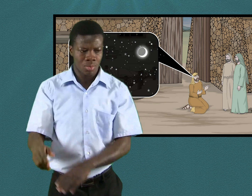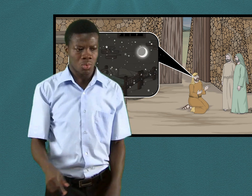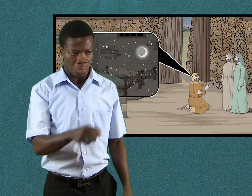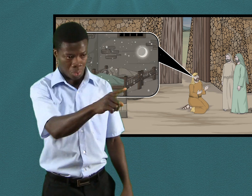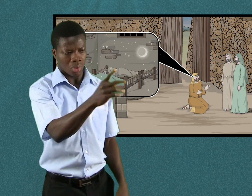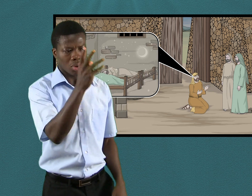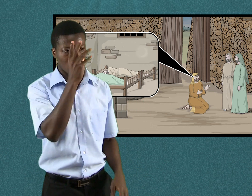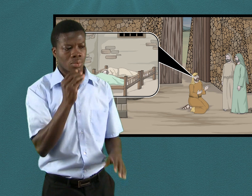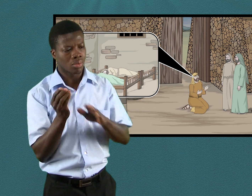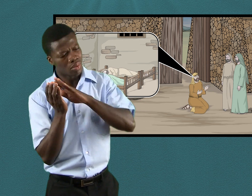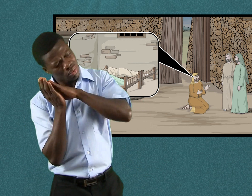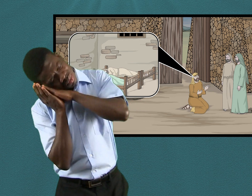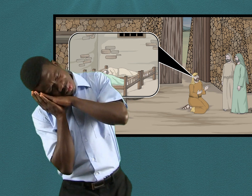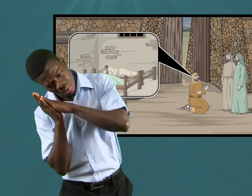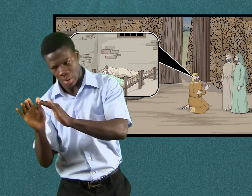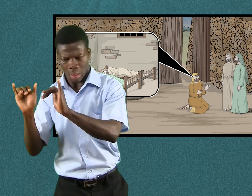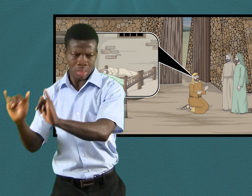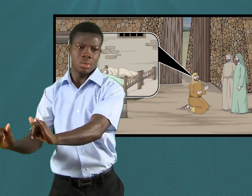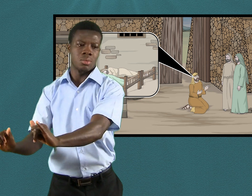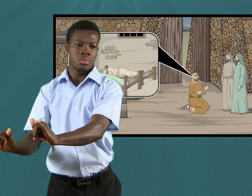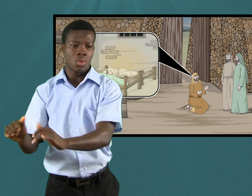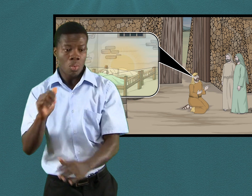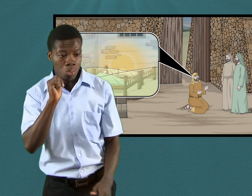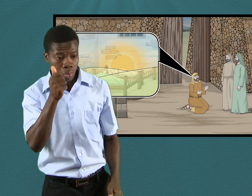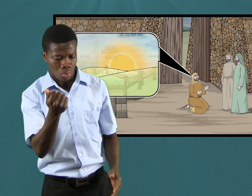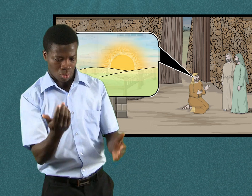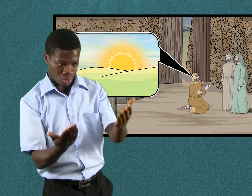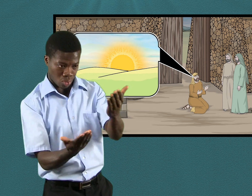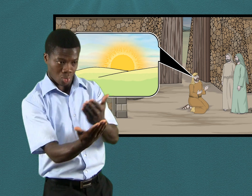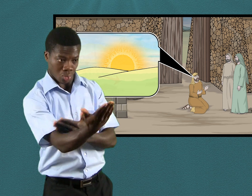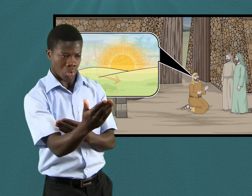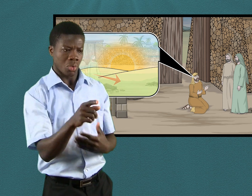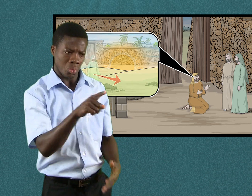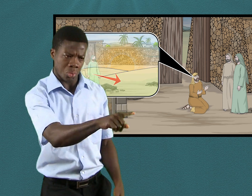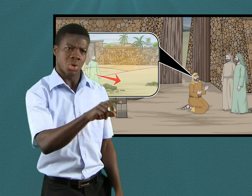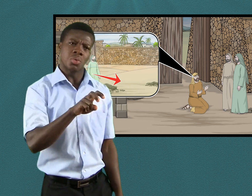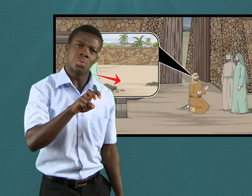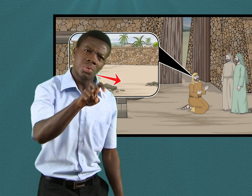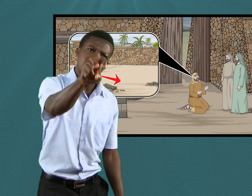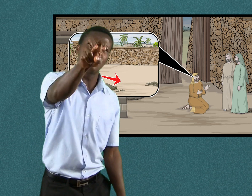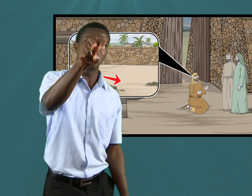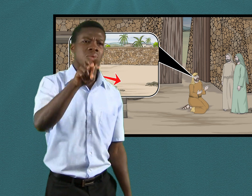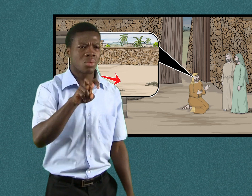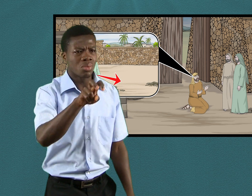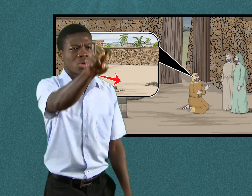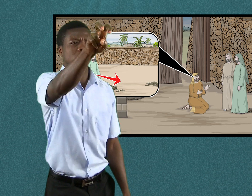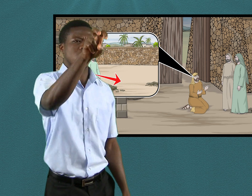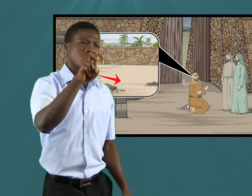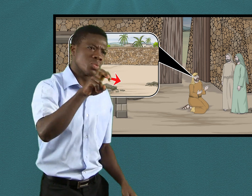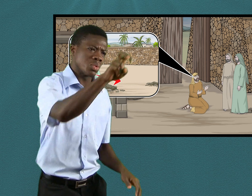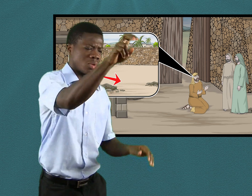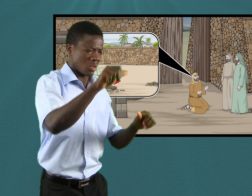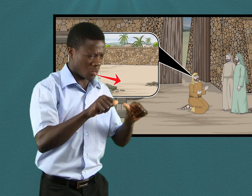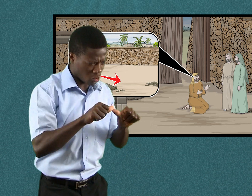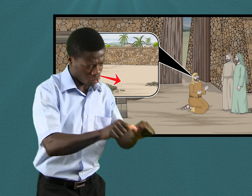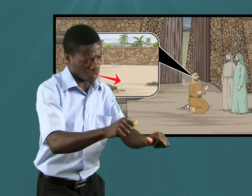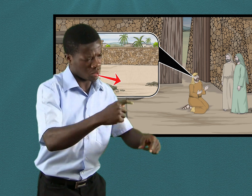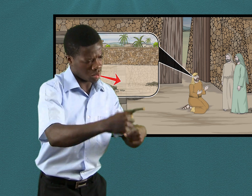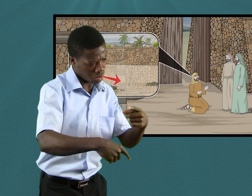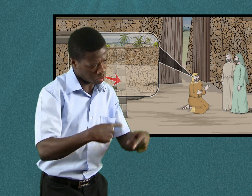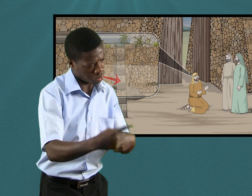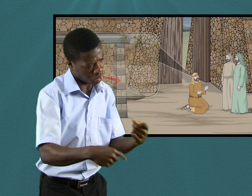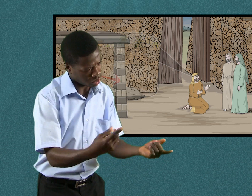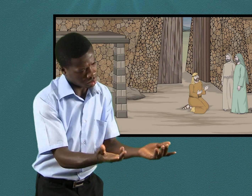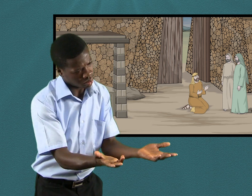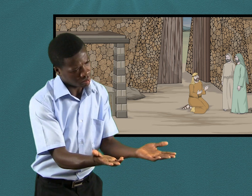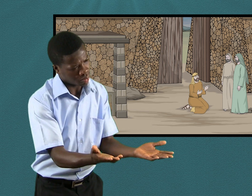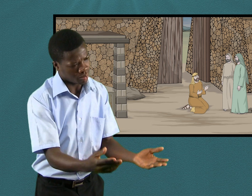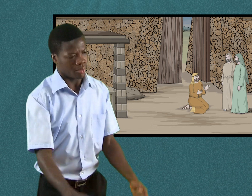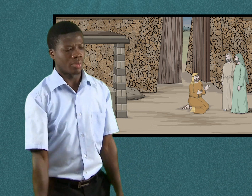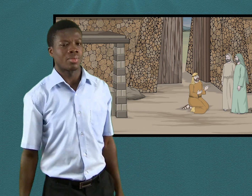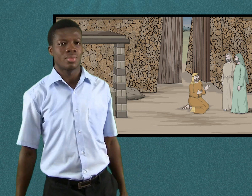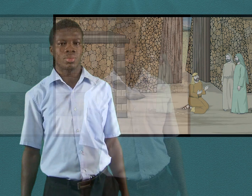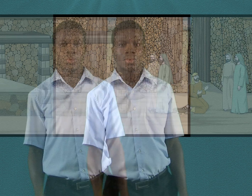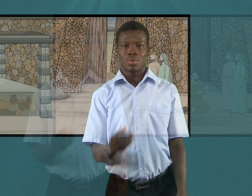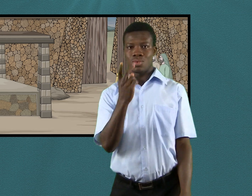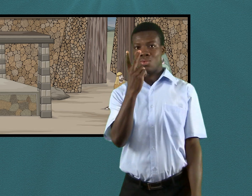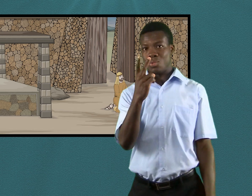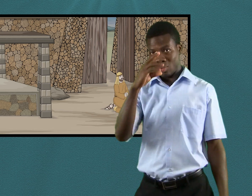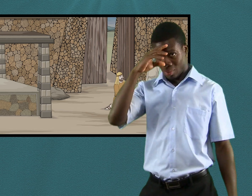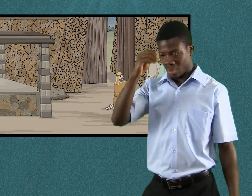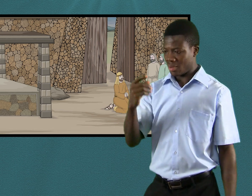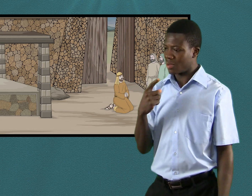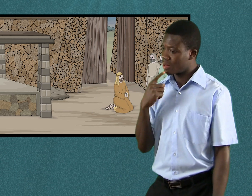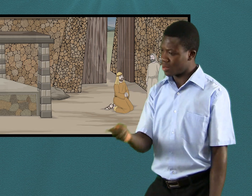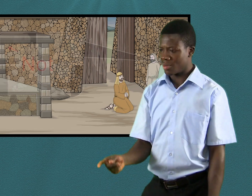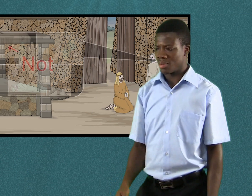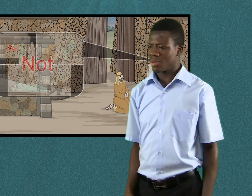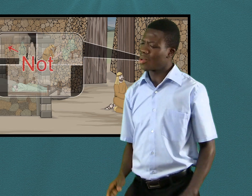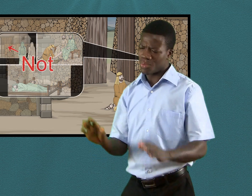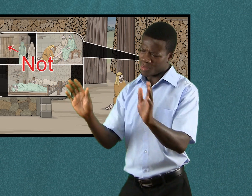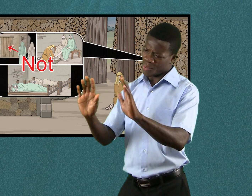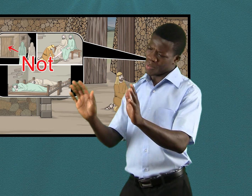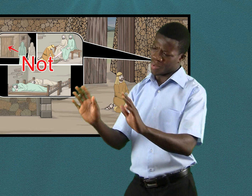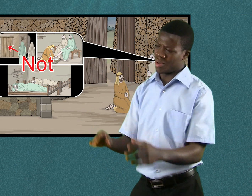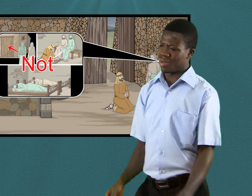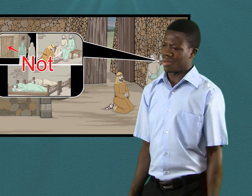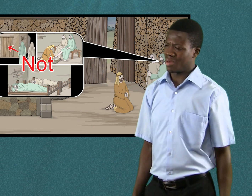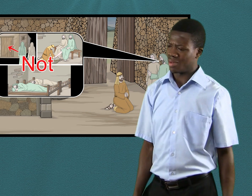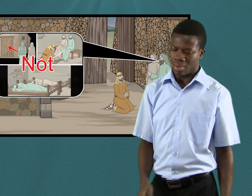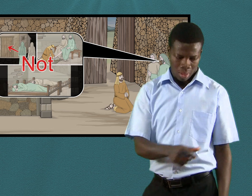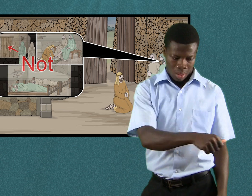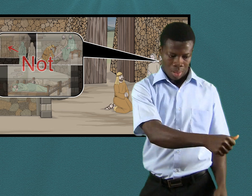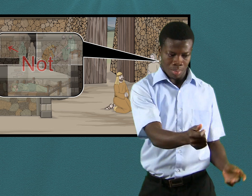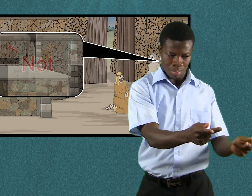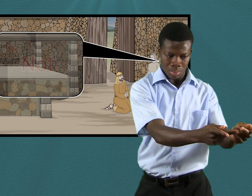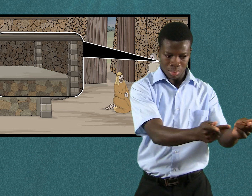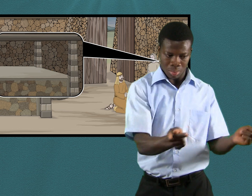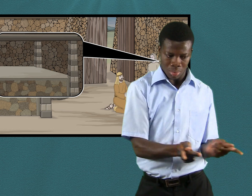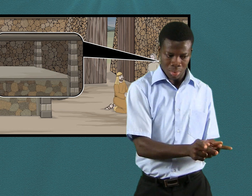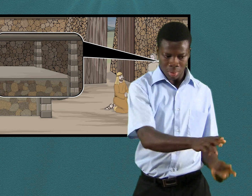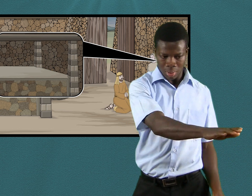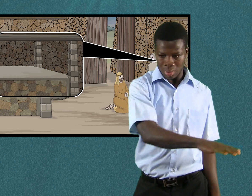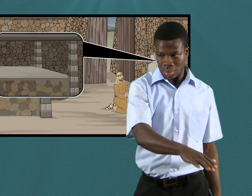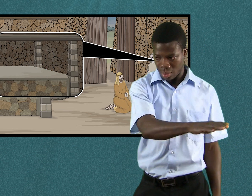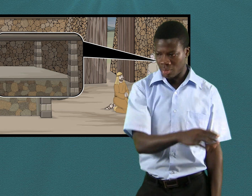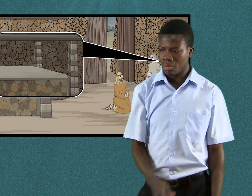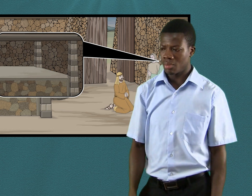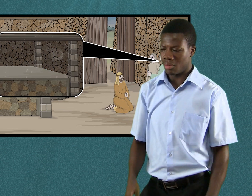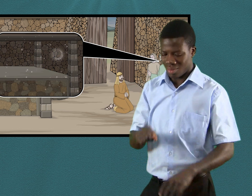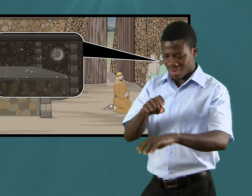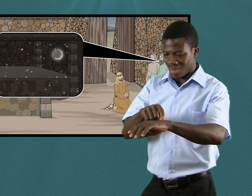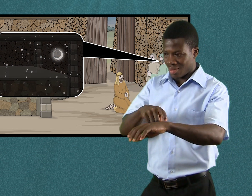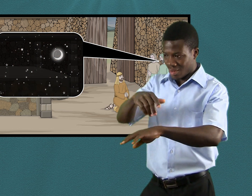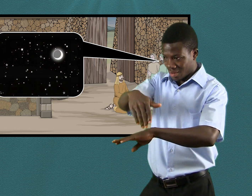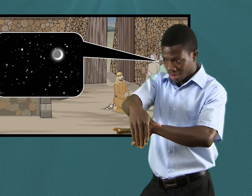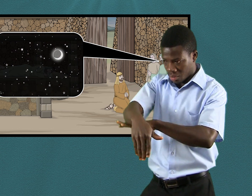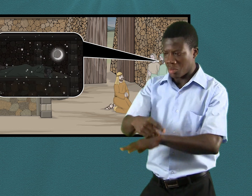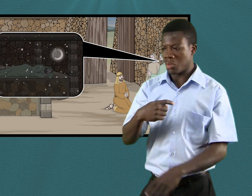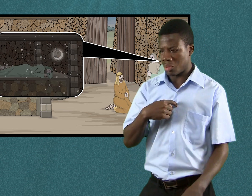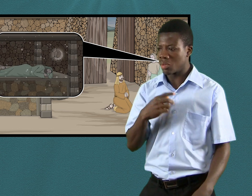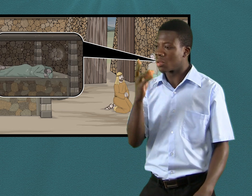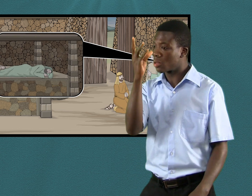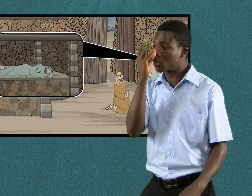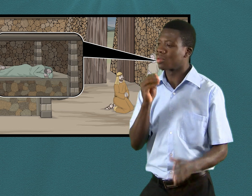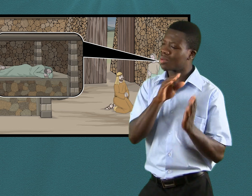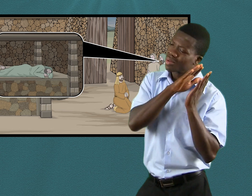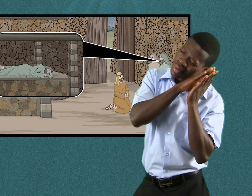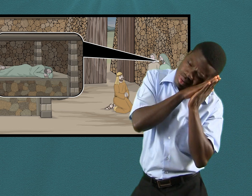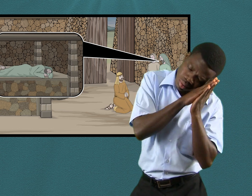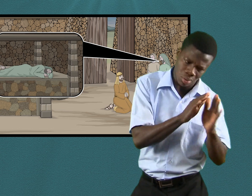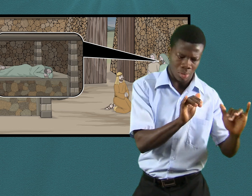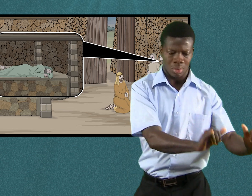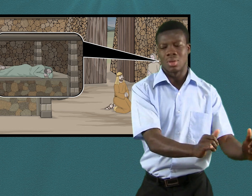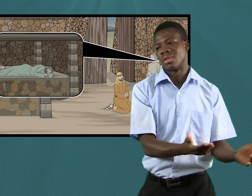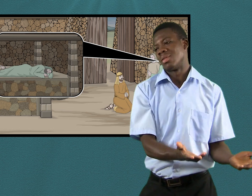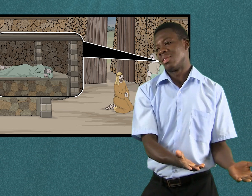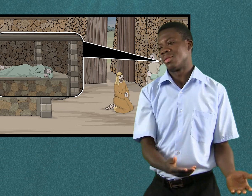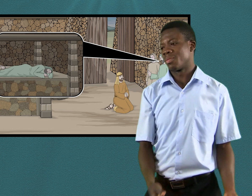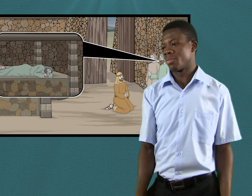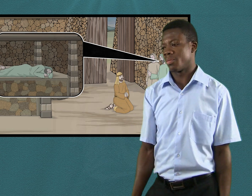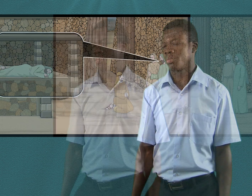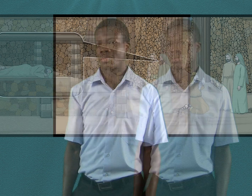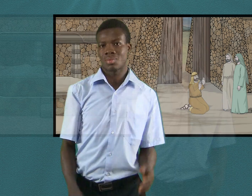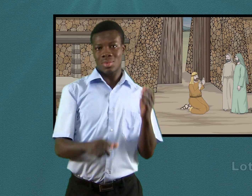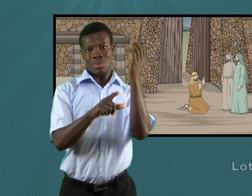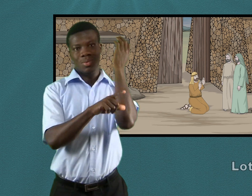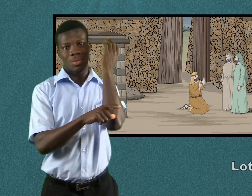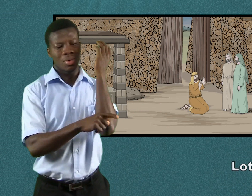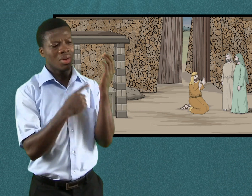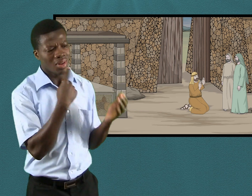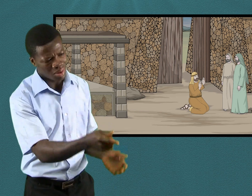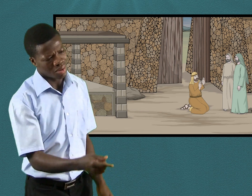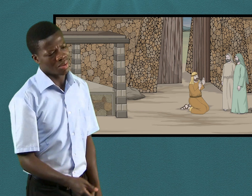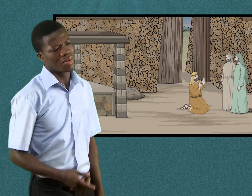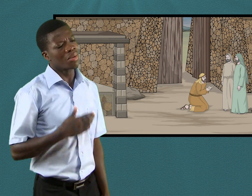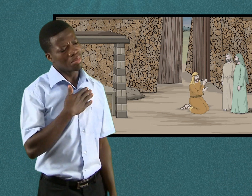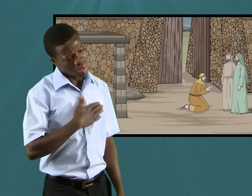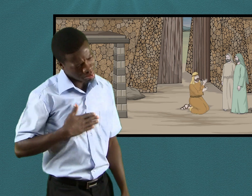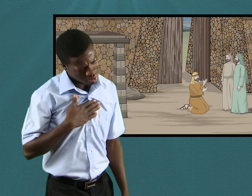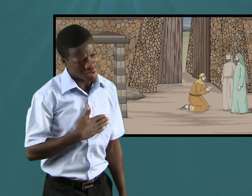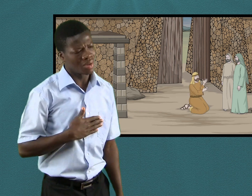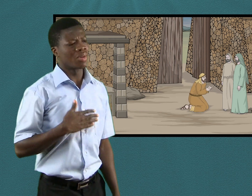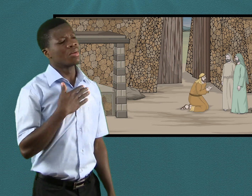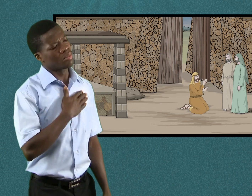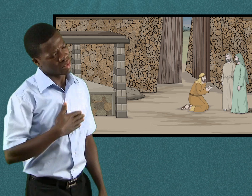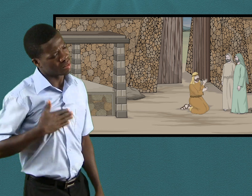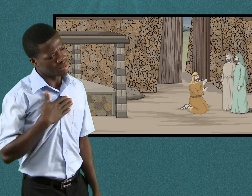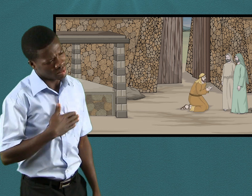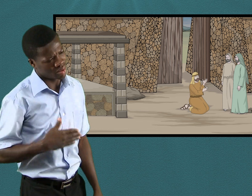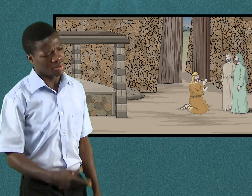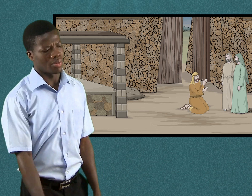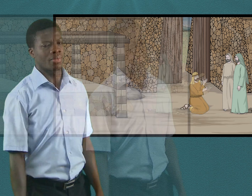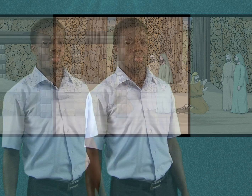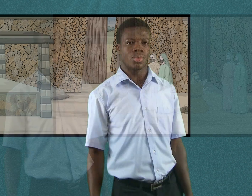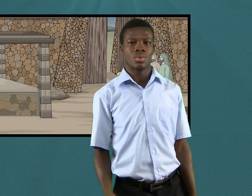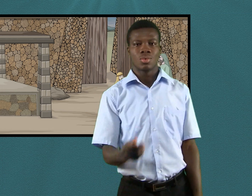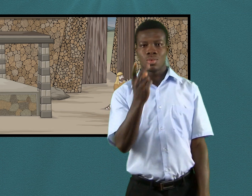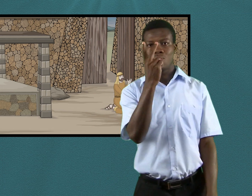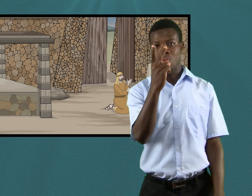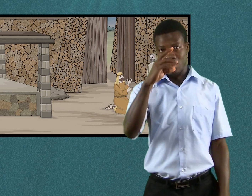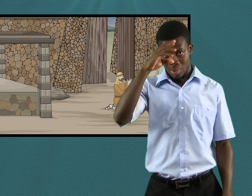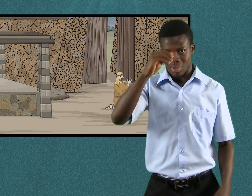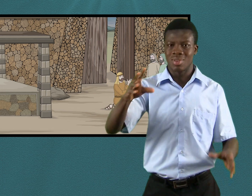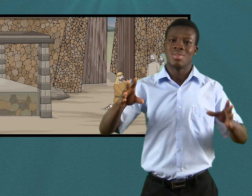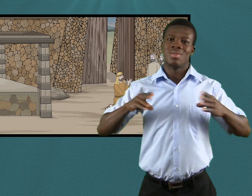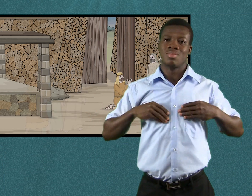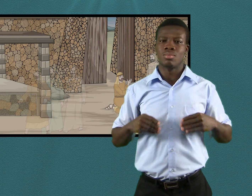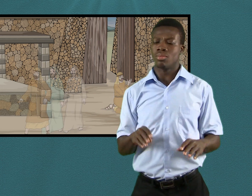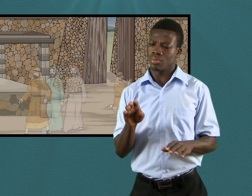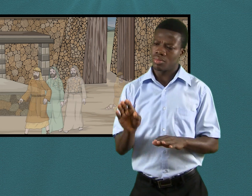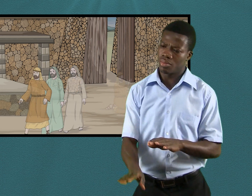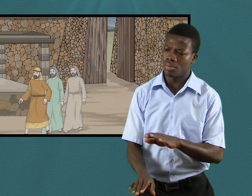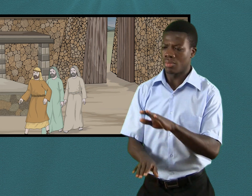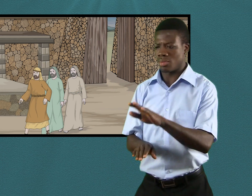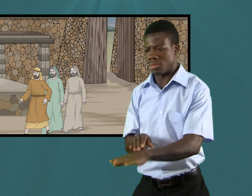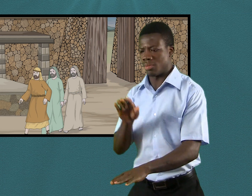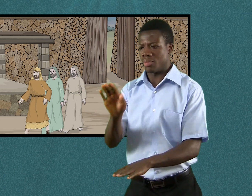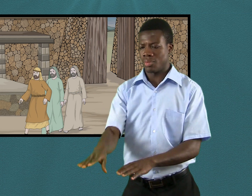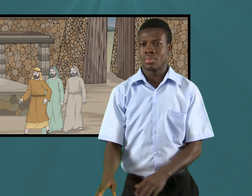Then you can rise early and go on your way.” “No,” they answered, “we will spend the night in the square.”